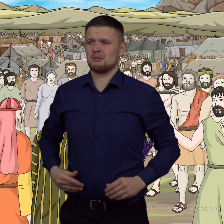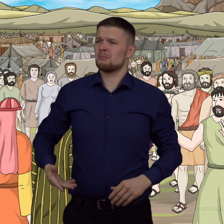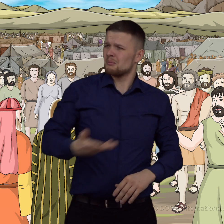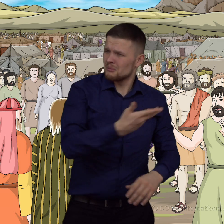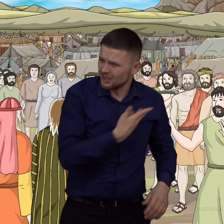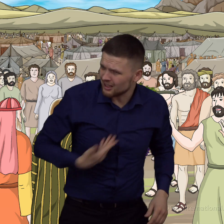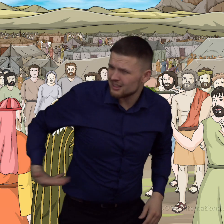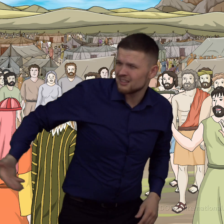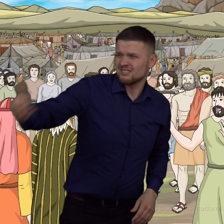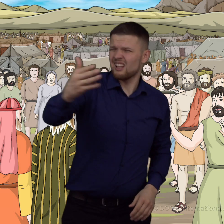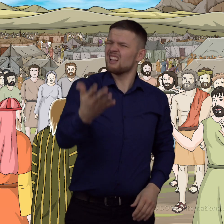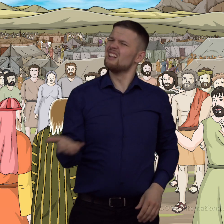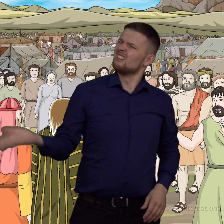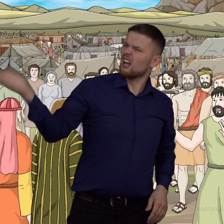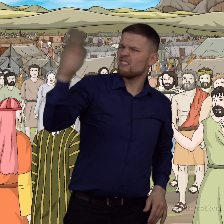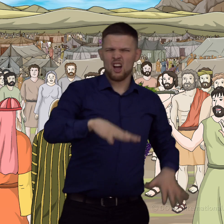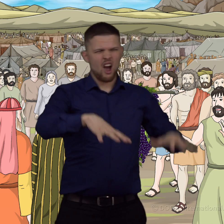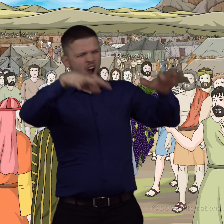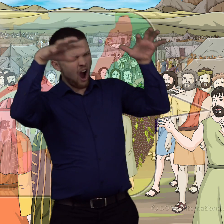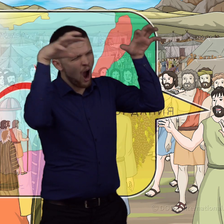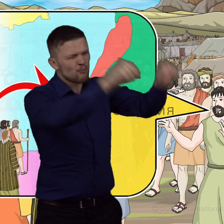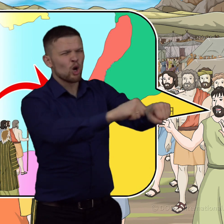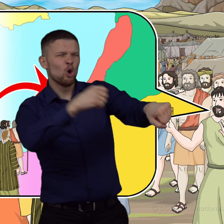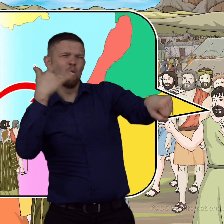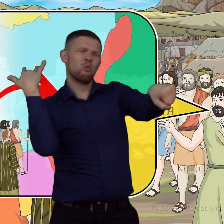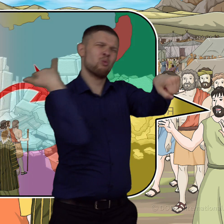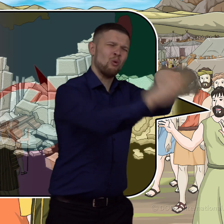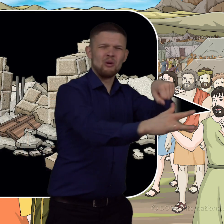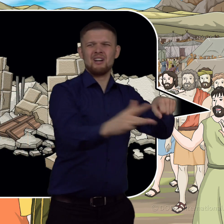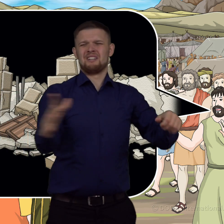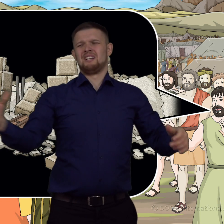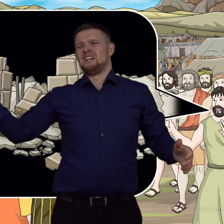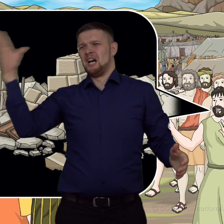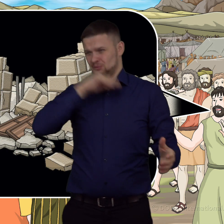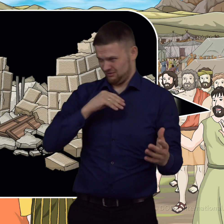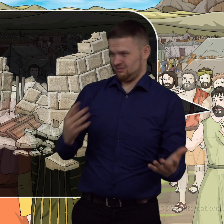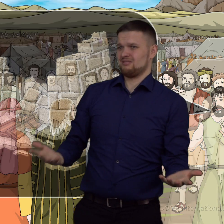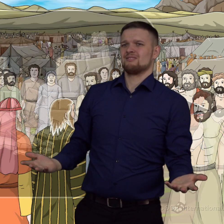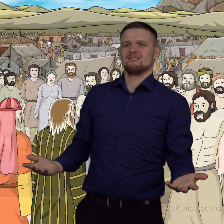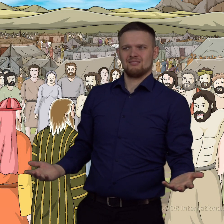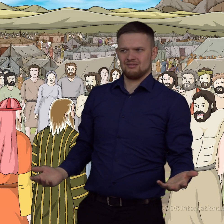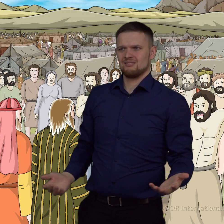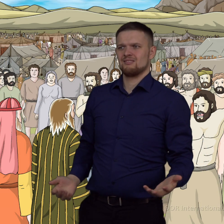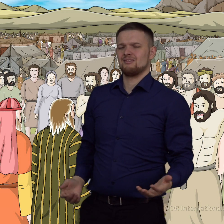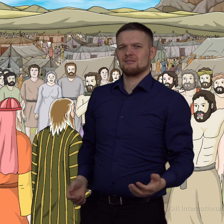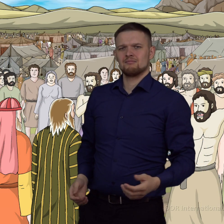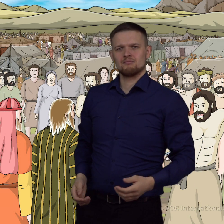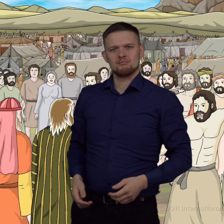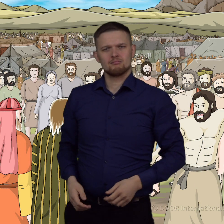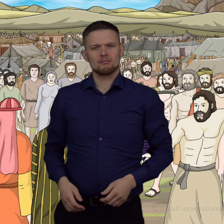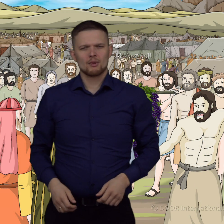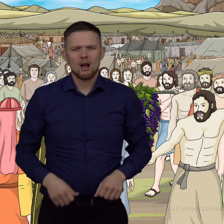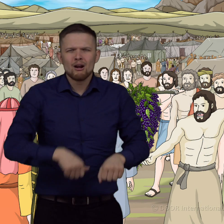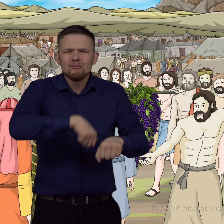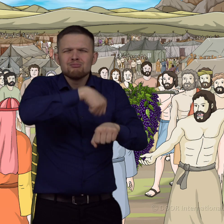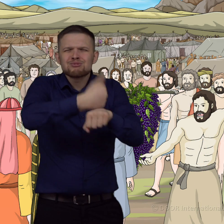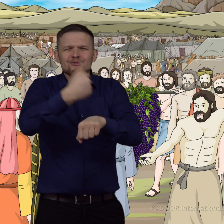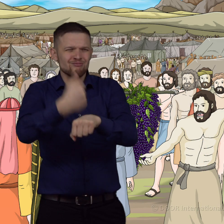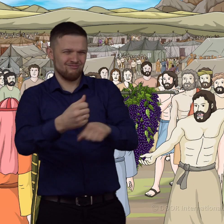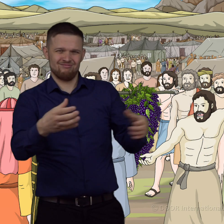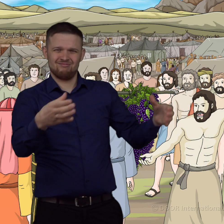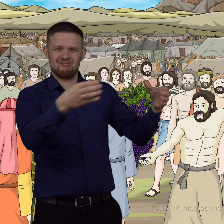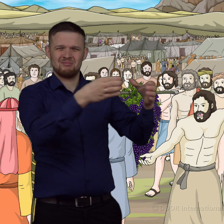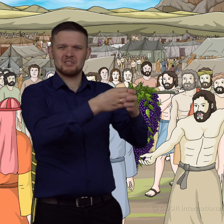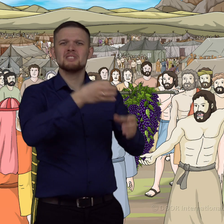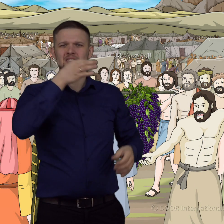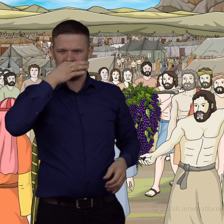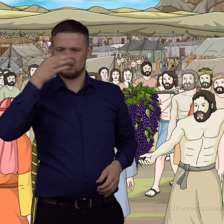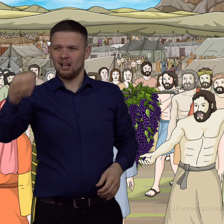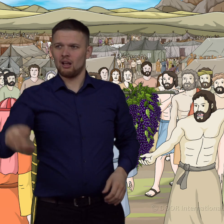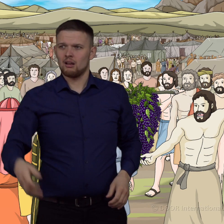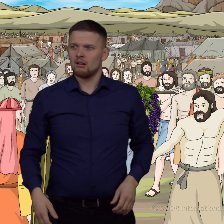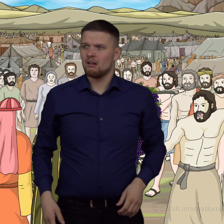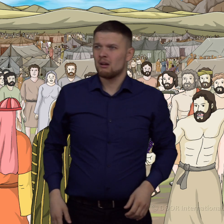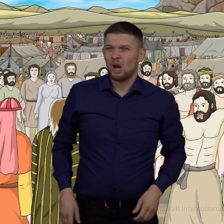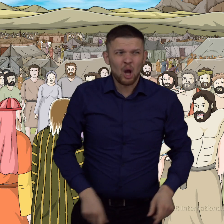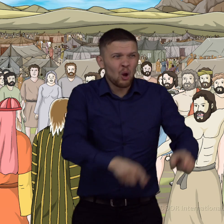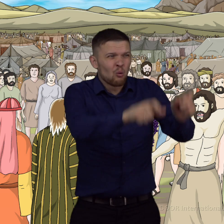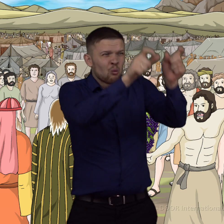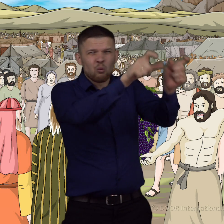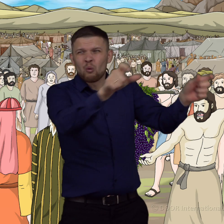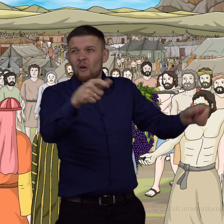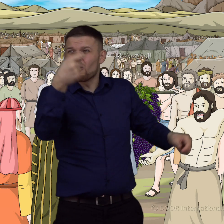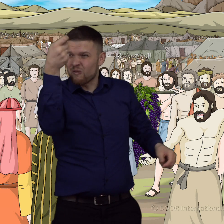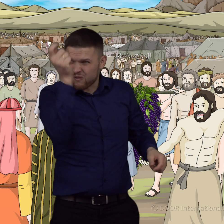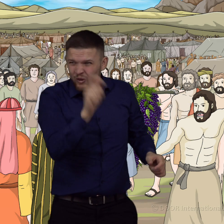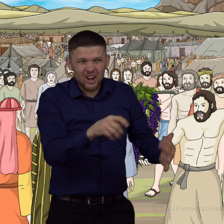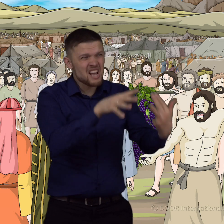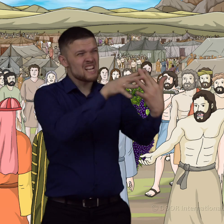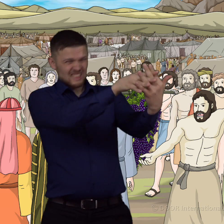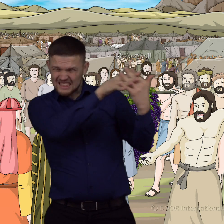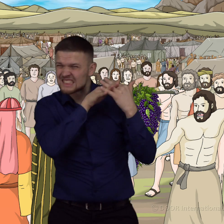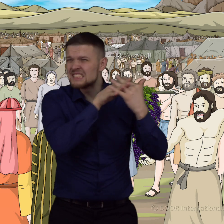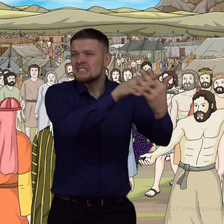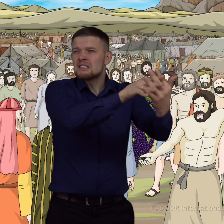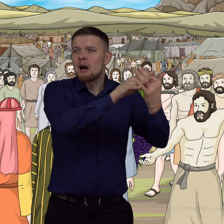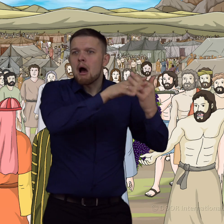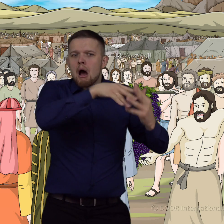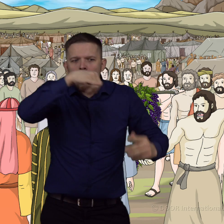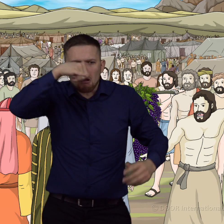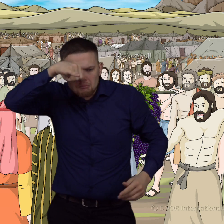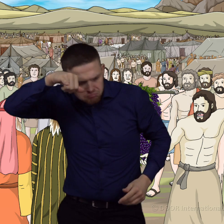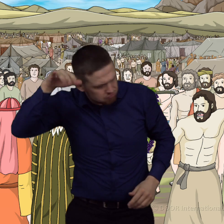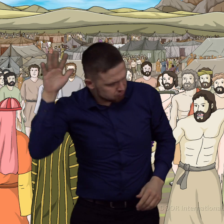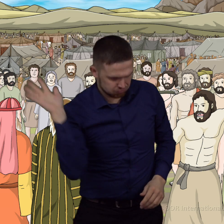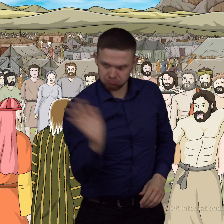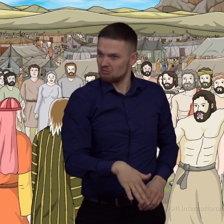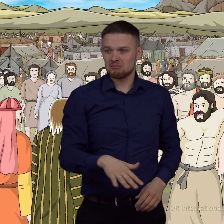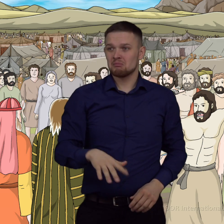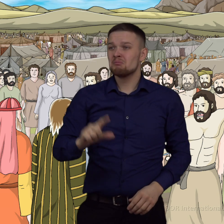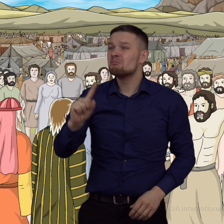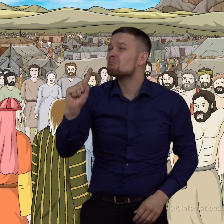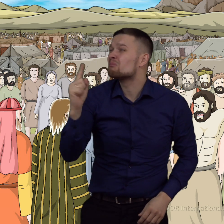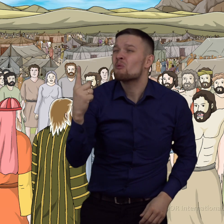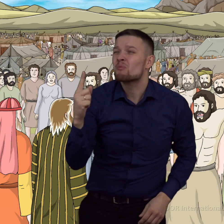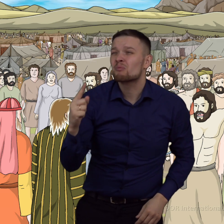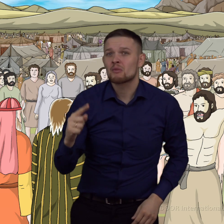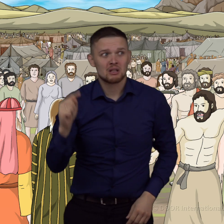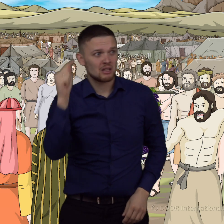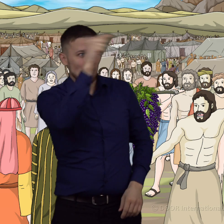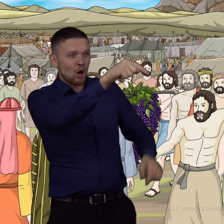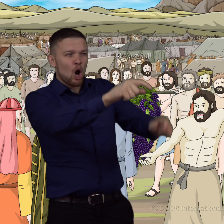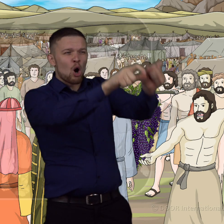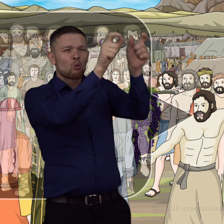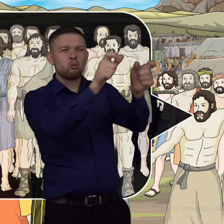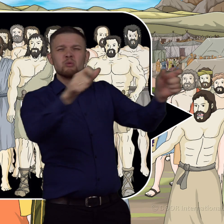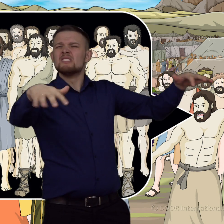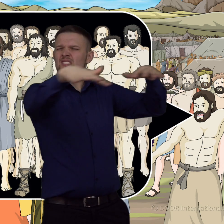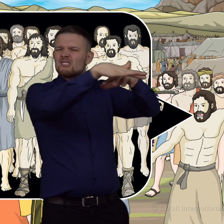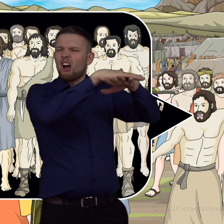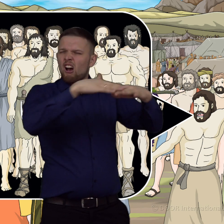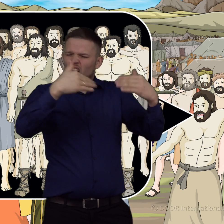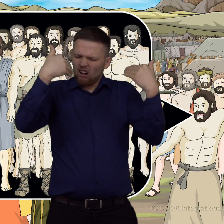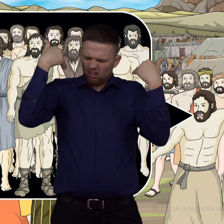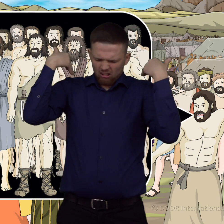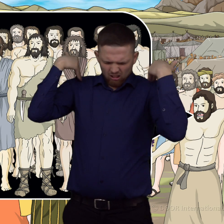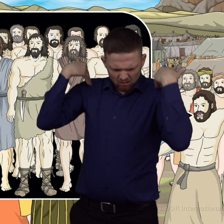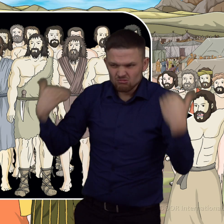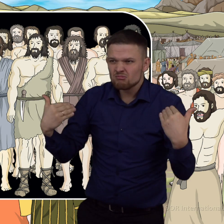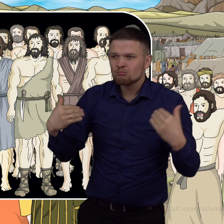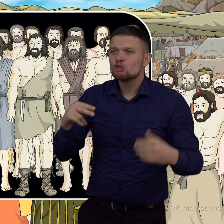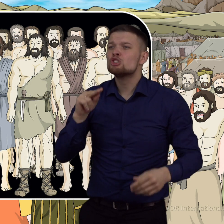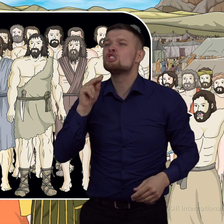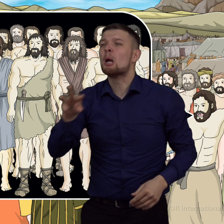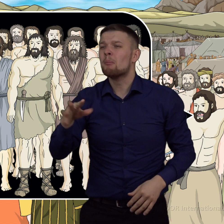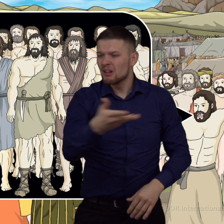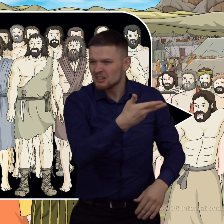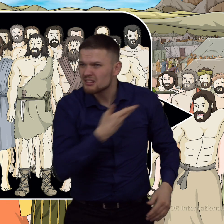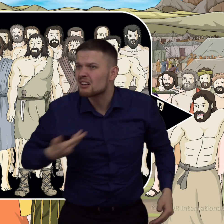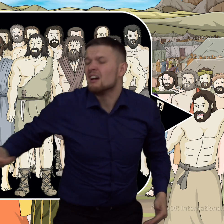But the men who had gone up with him replied, “We cannot go up against the people, for they are stronger than we are!”